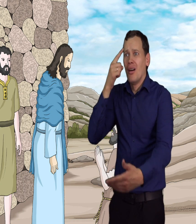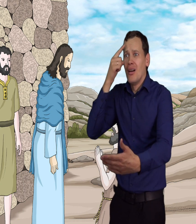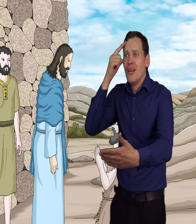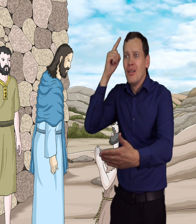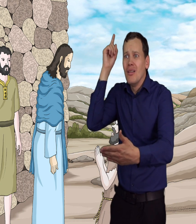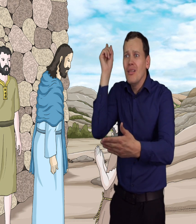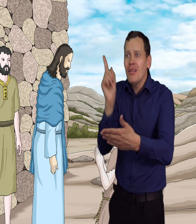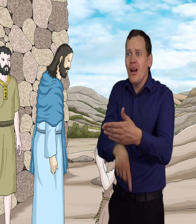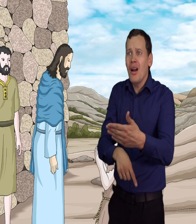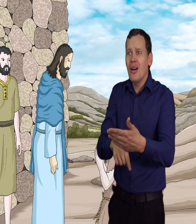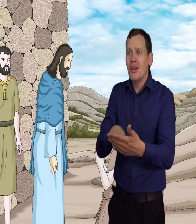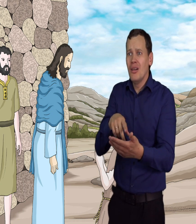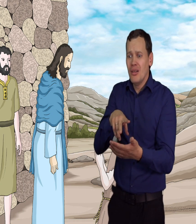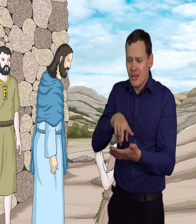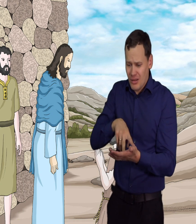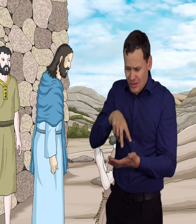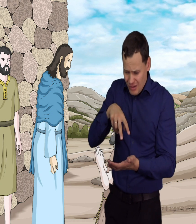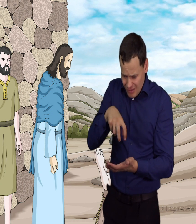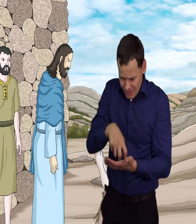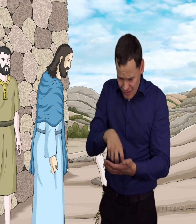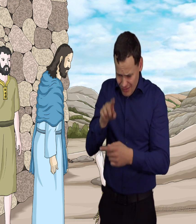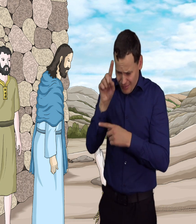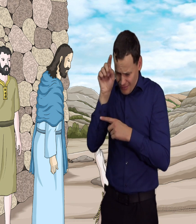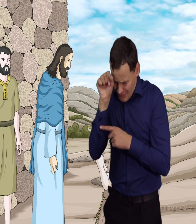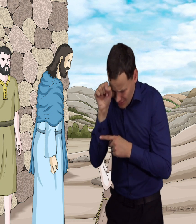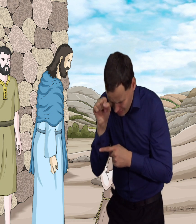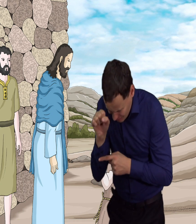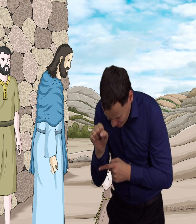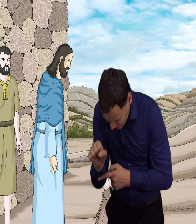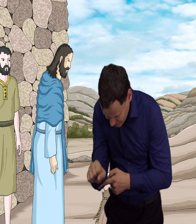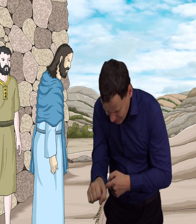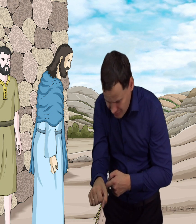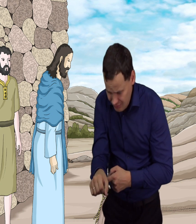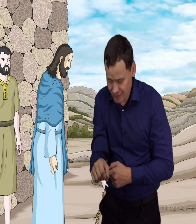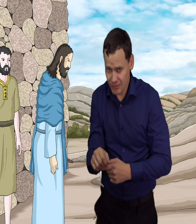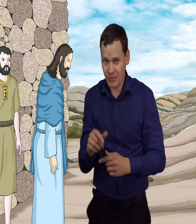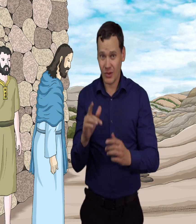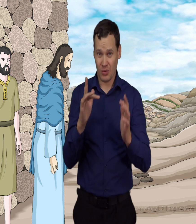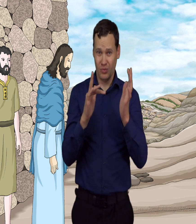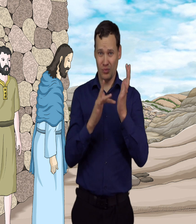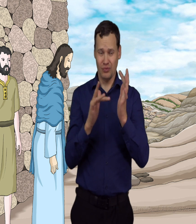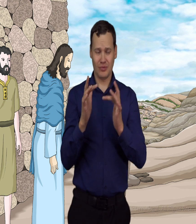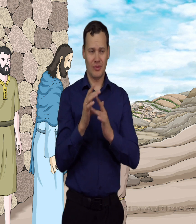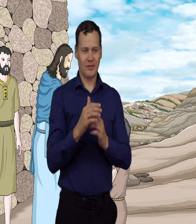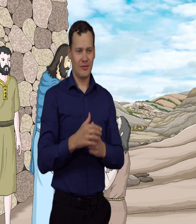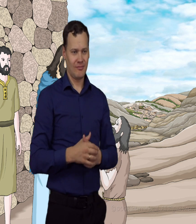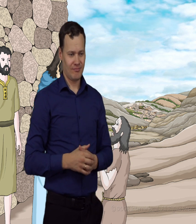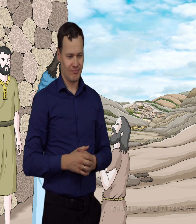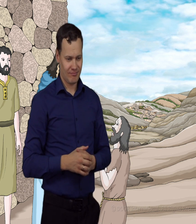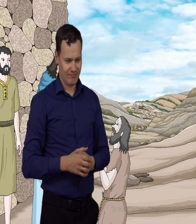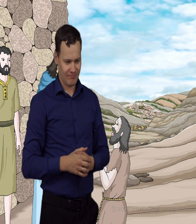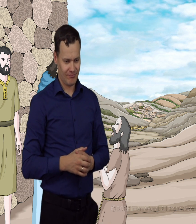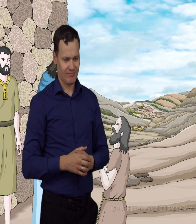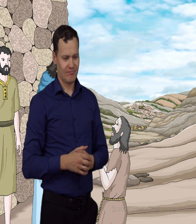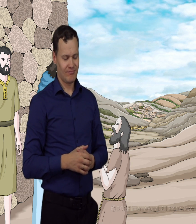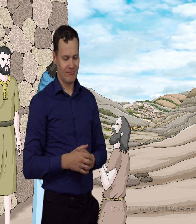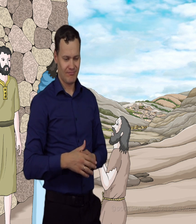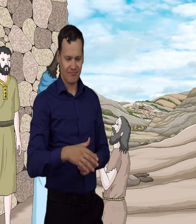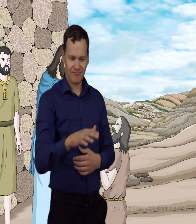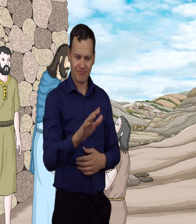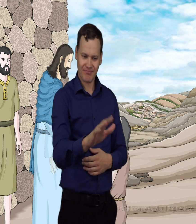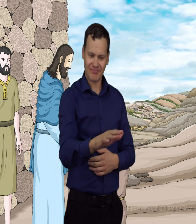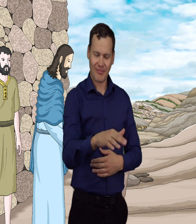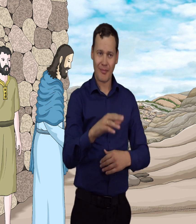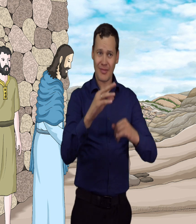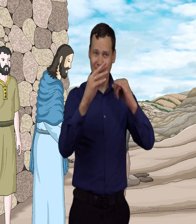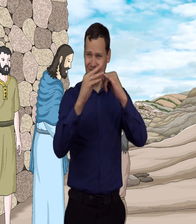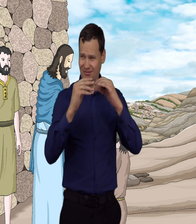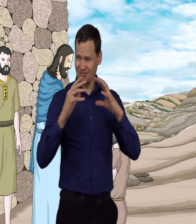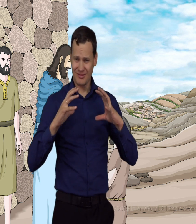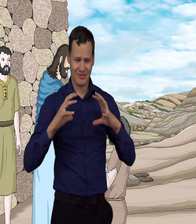And he worshiped Jesus.